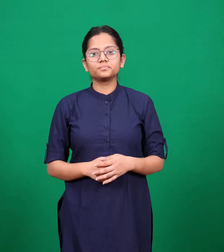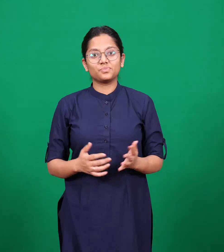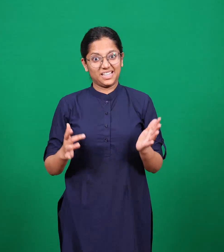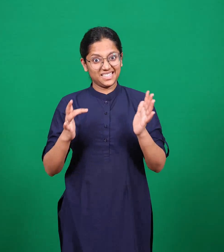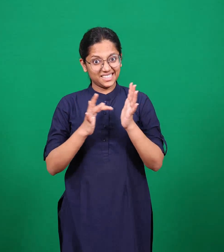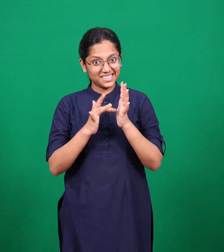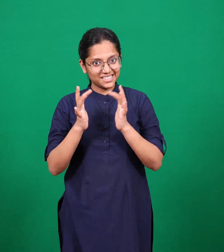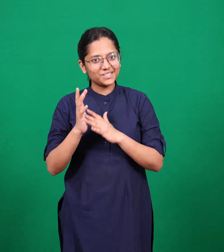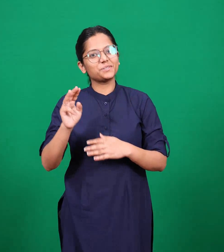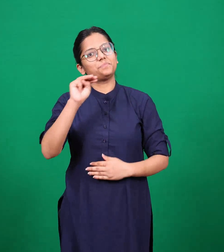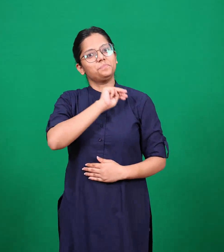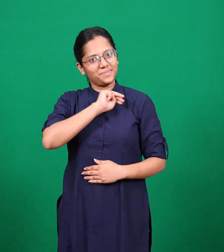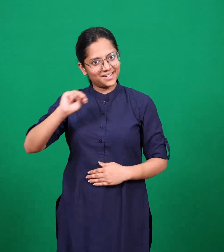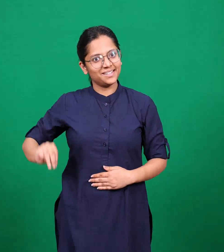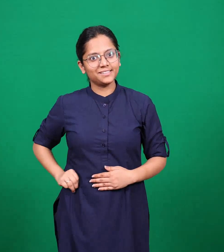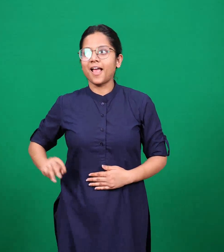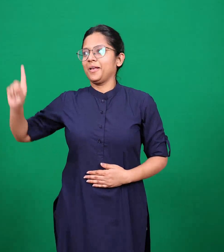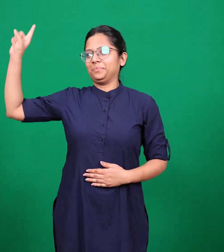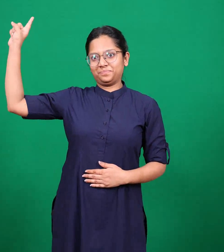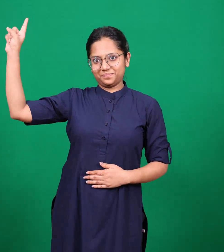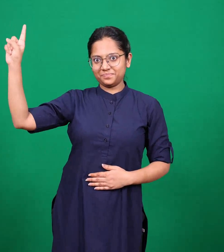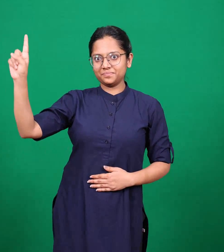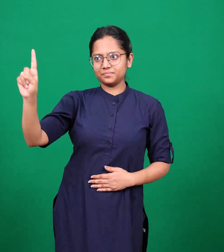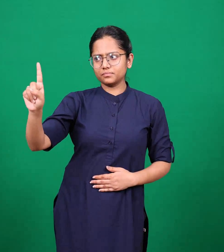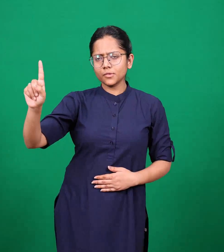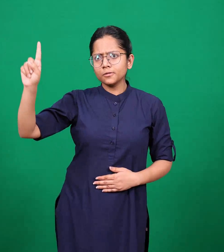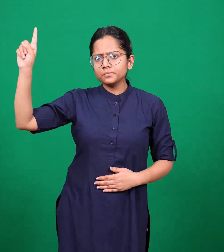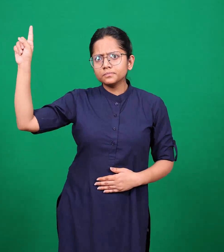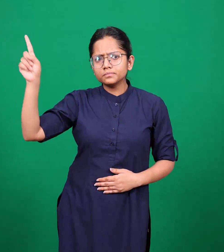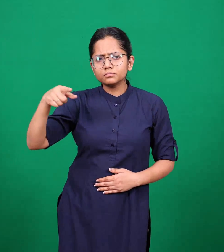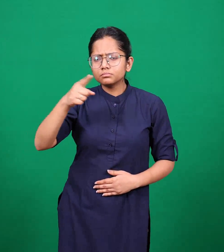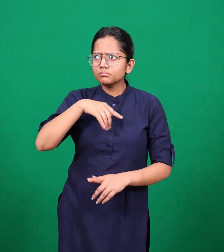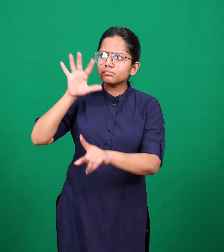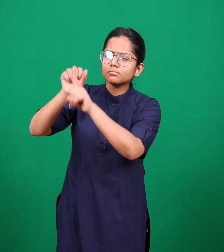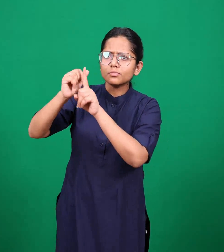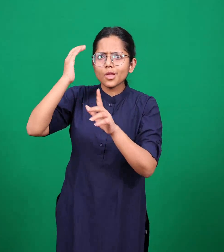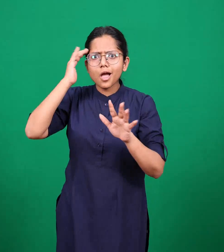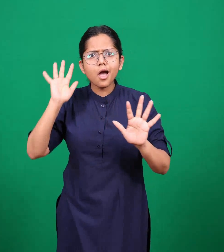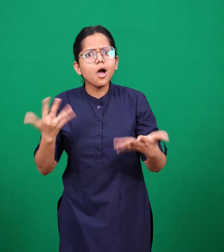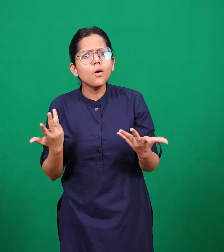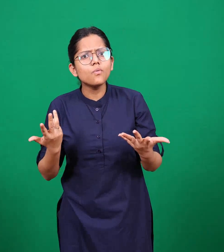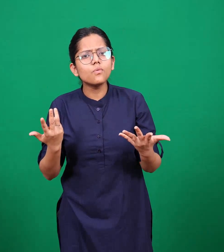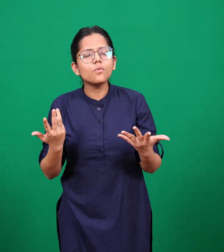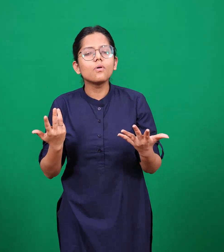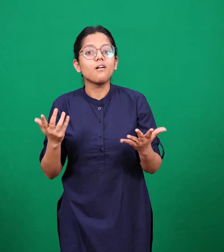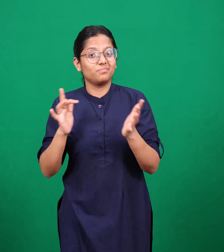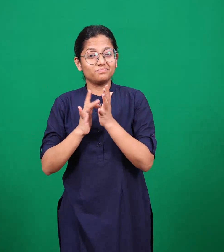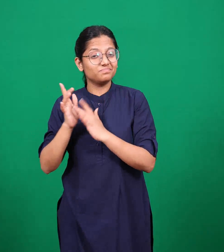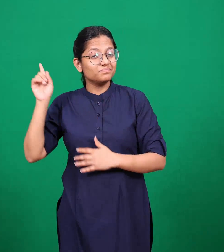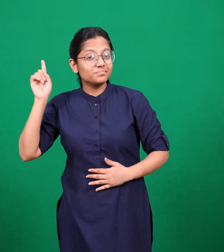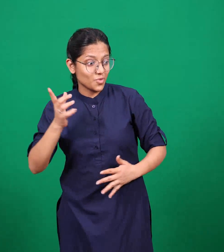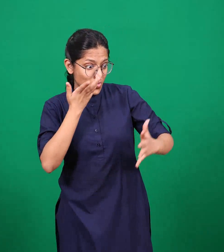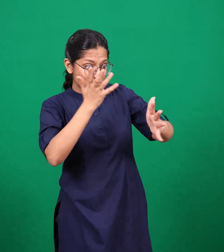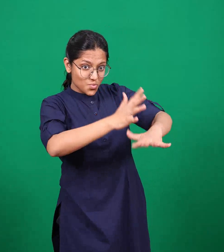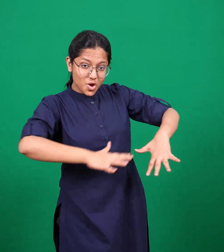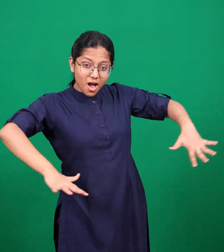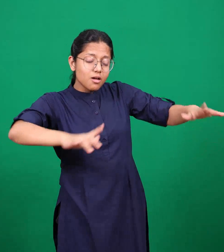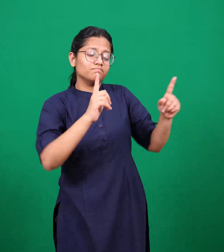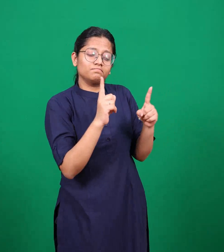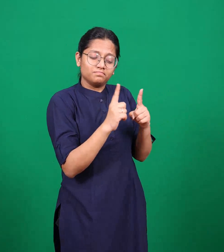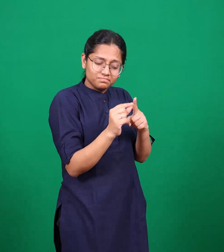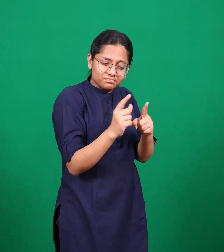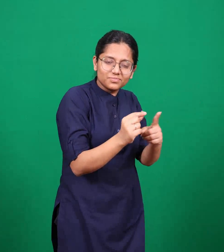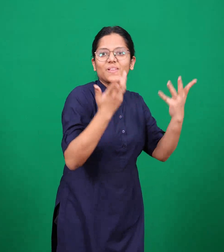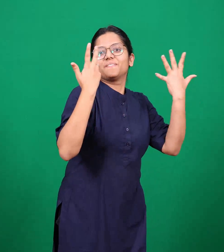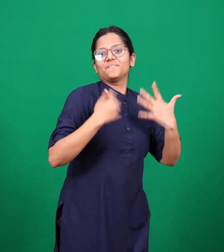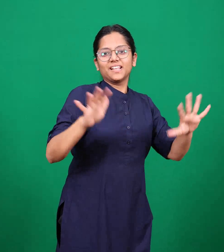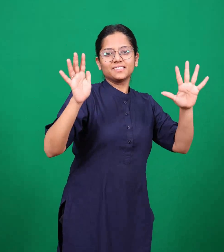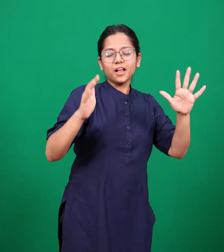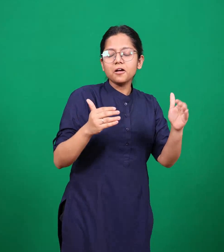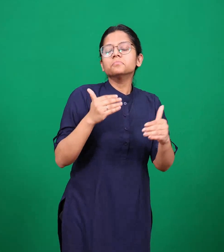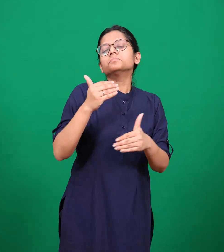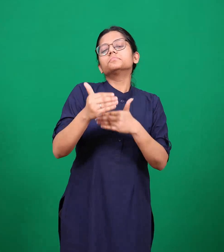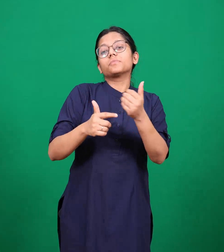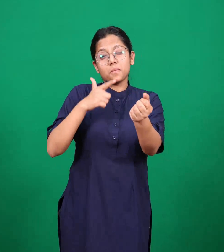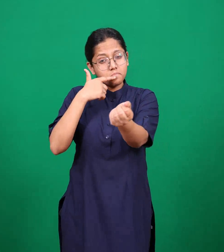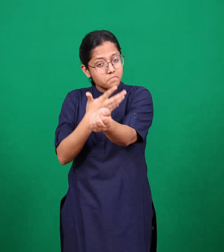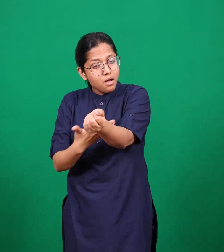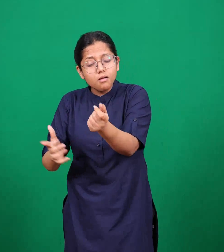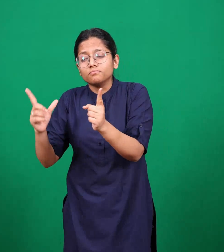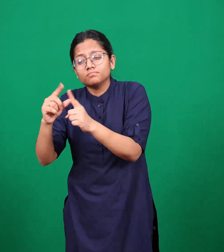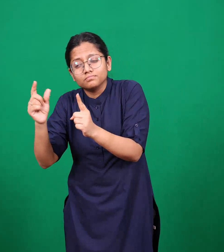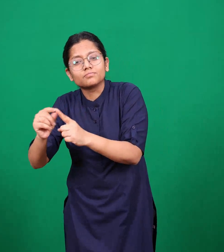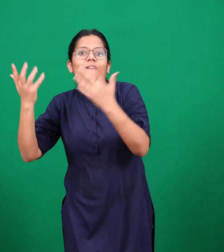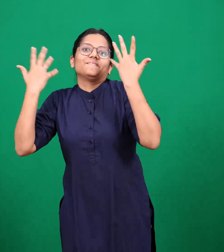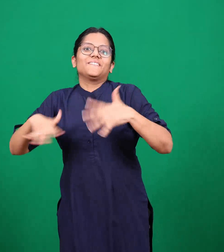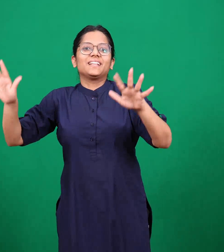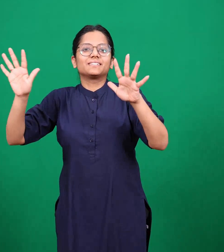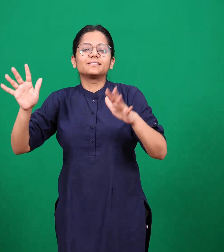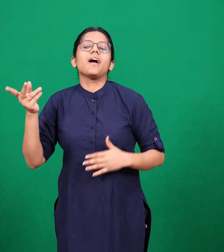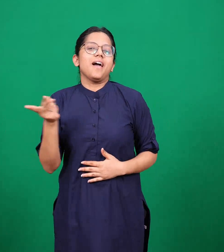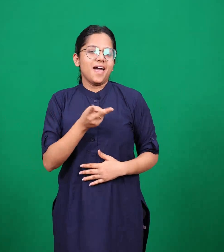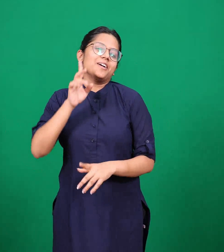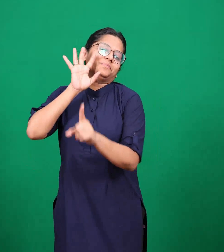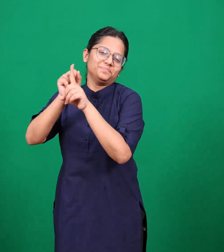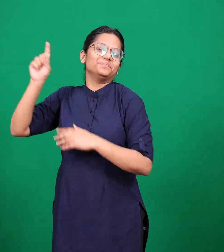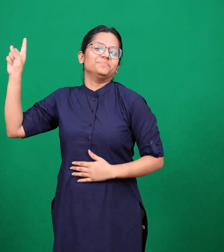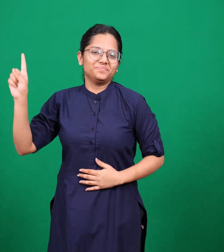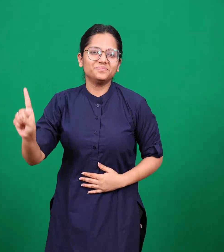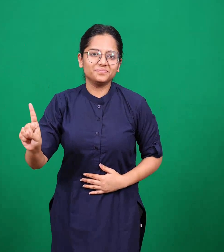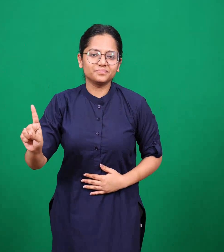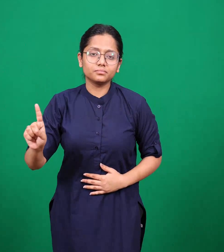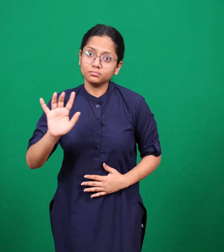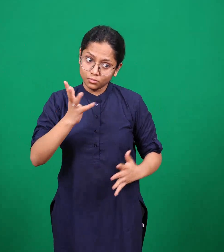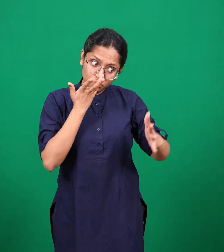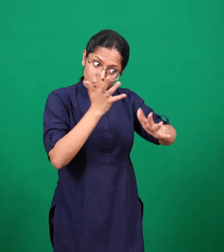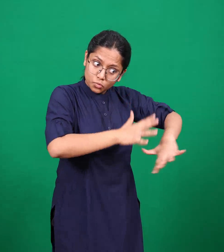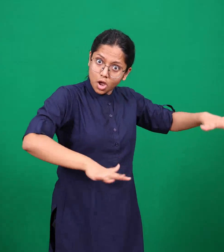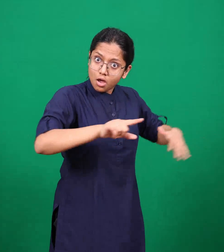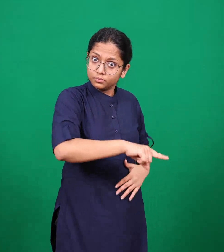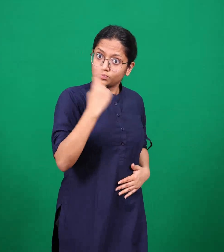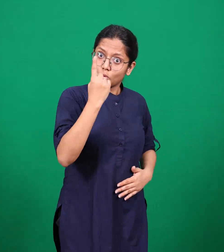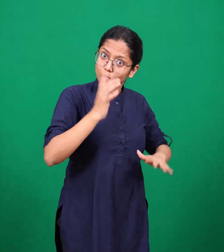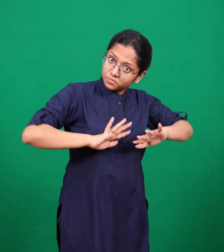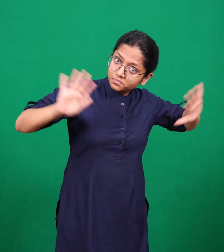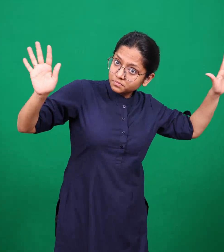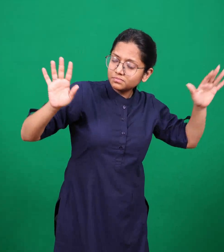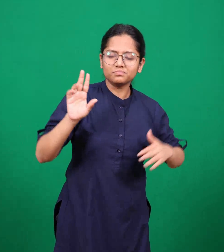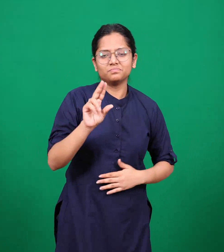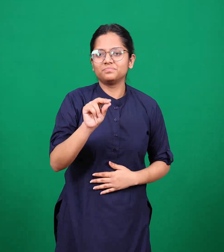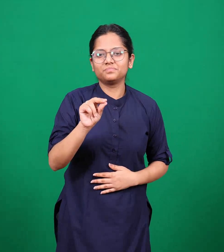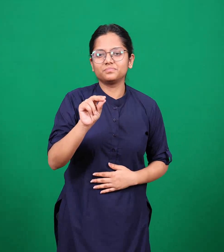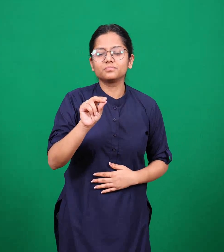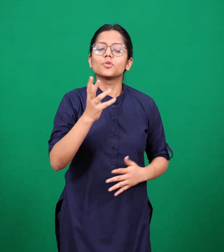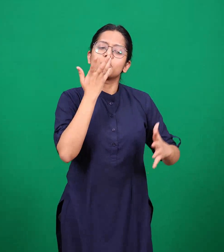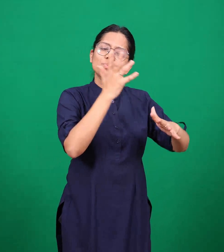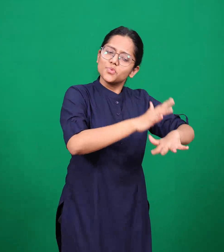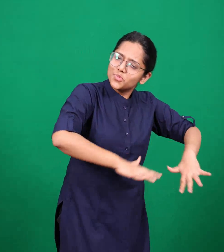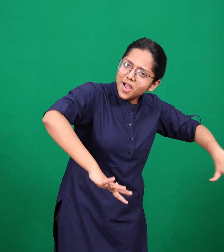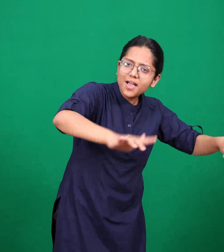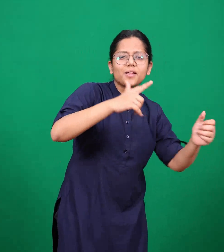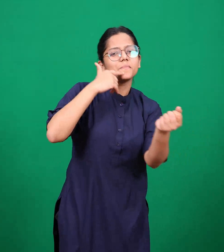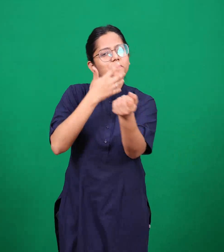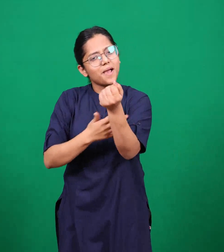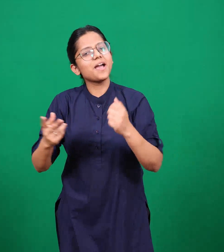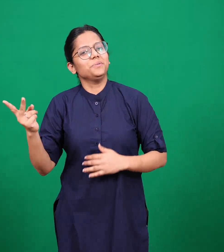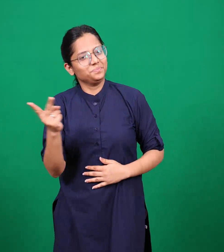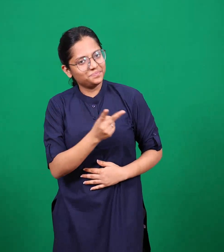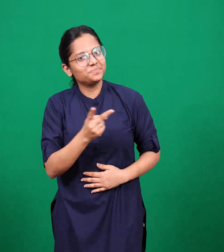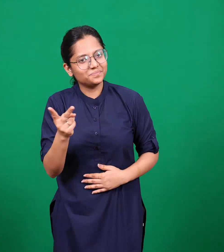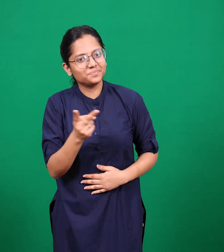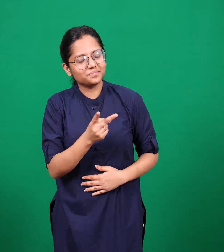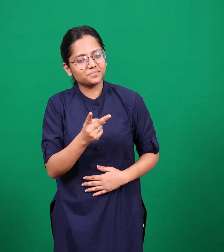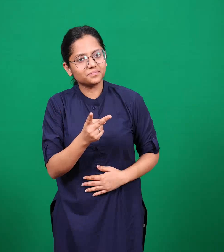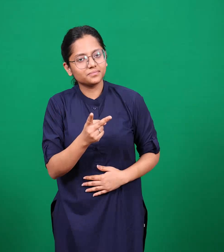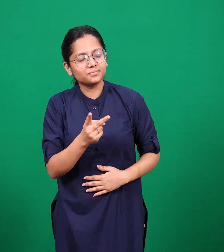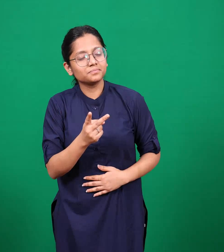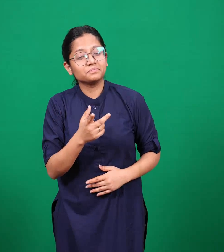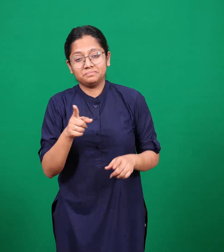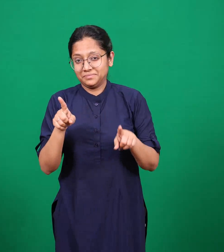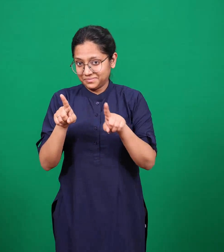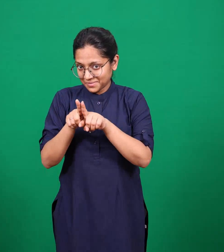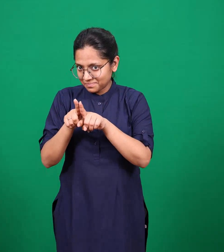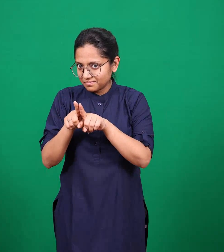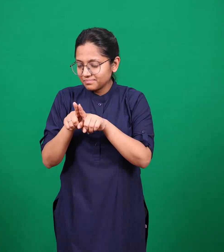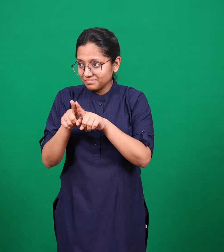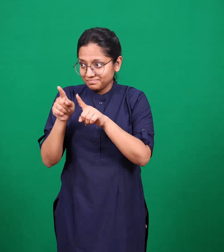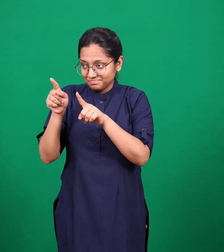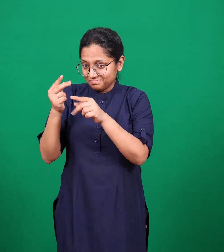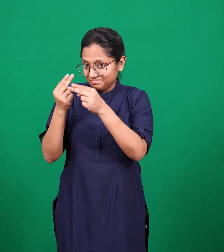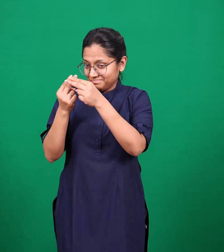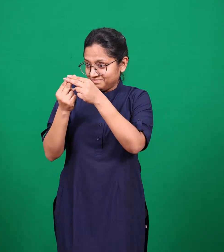This is the One who came by water and blood, Jesus Christ- not by water alone, but by water and blood.